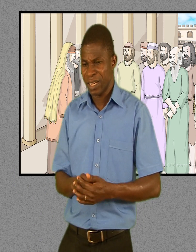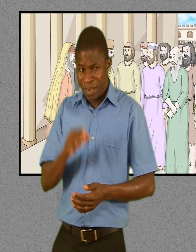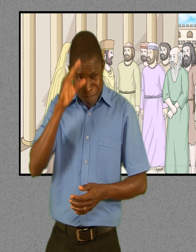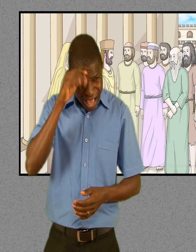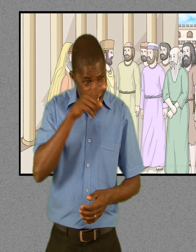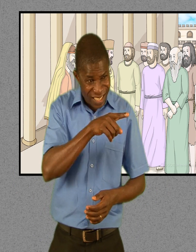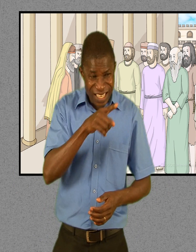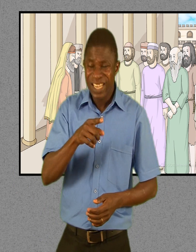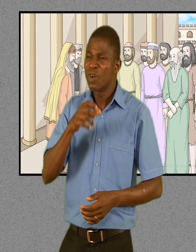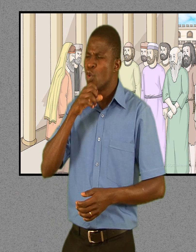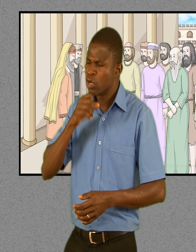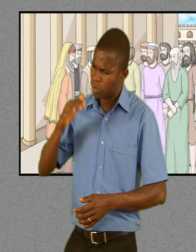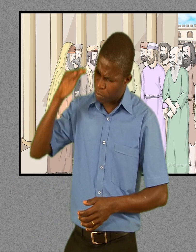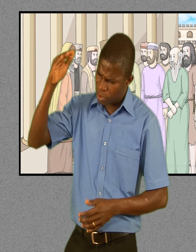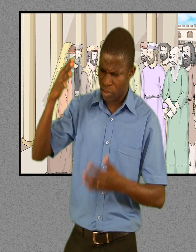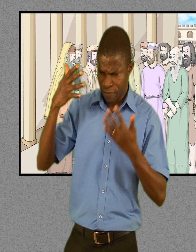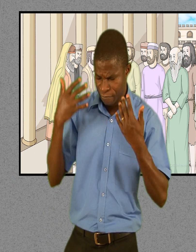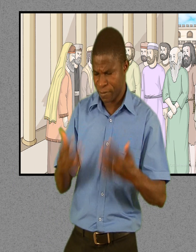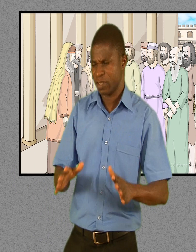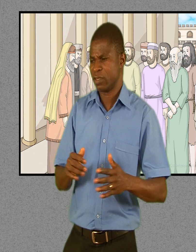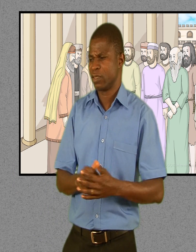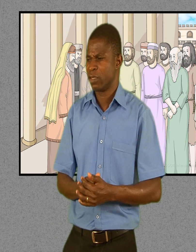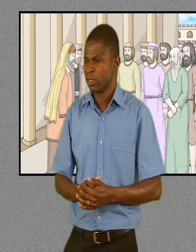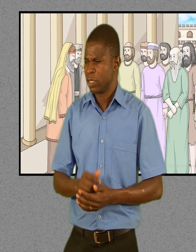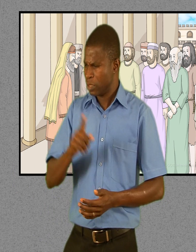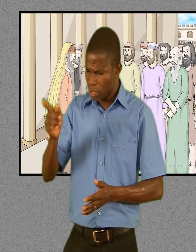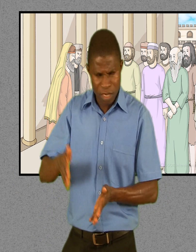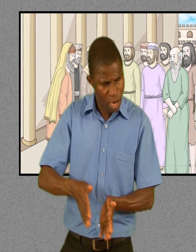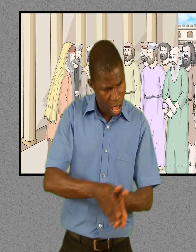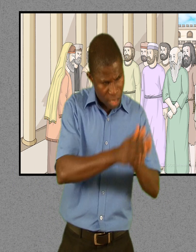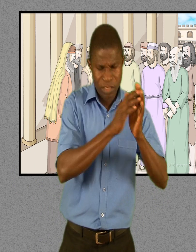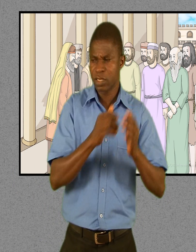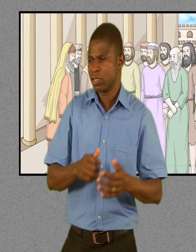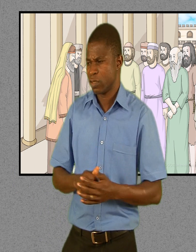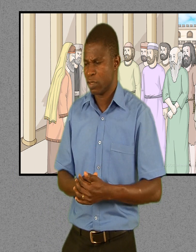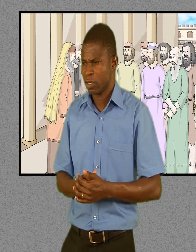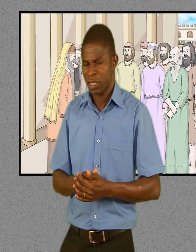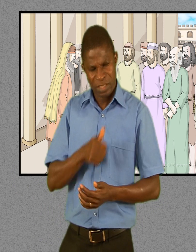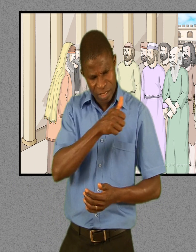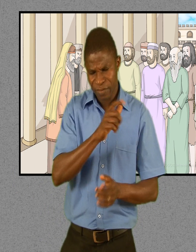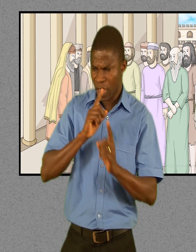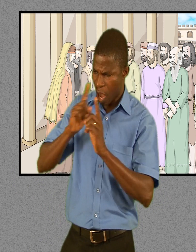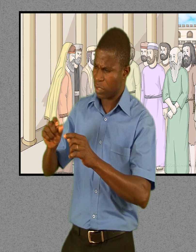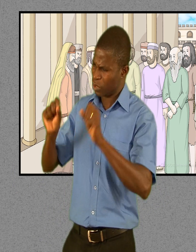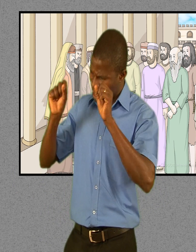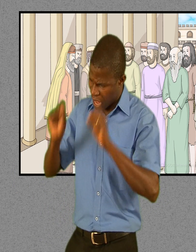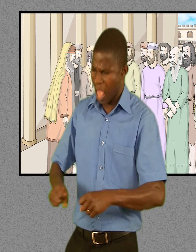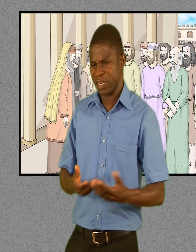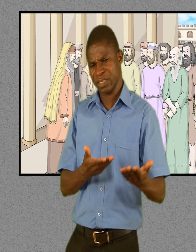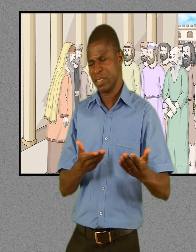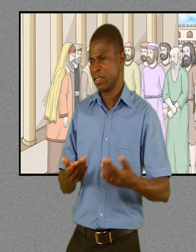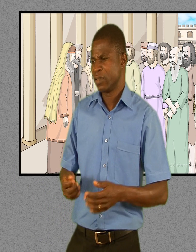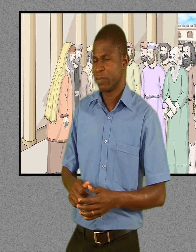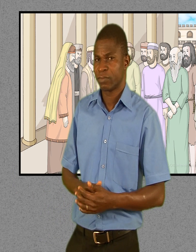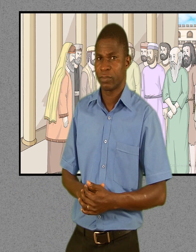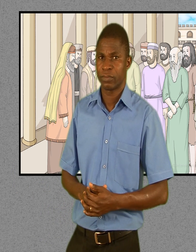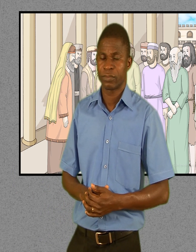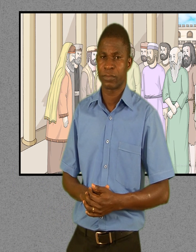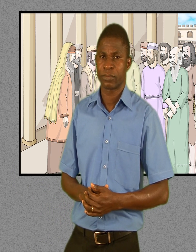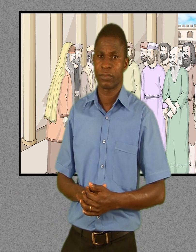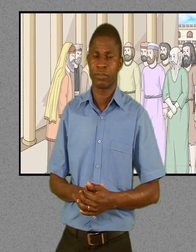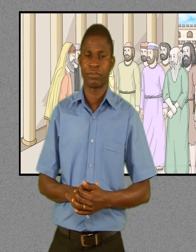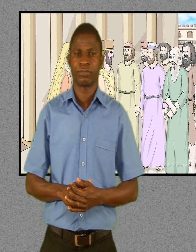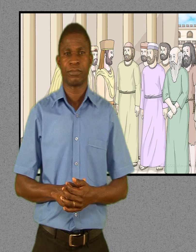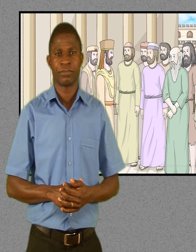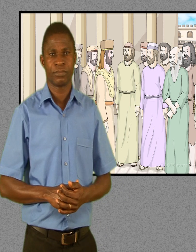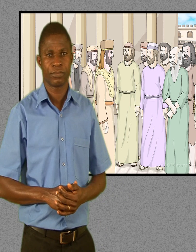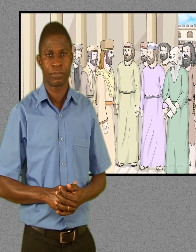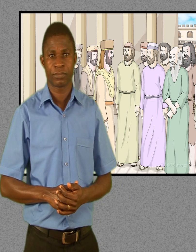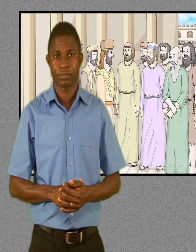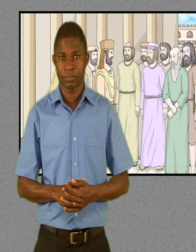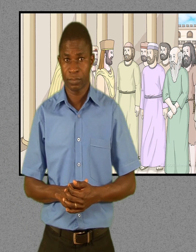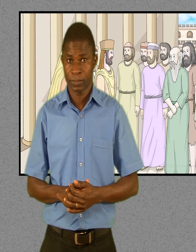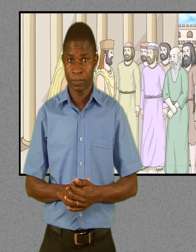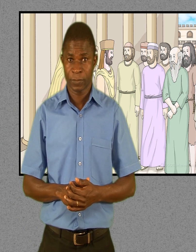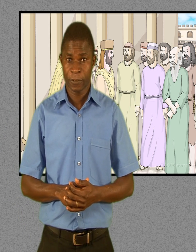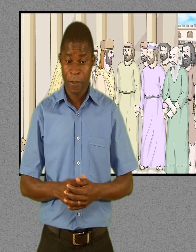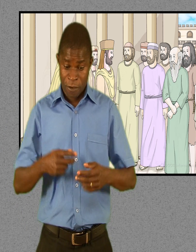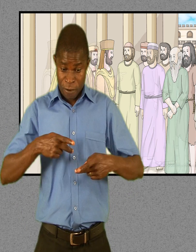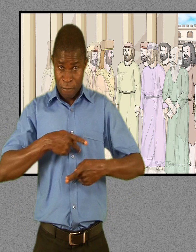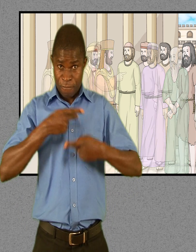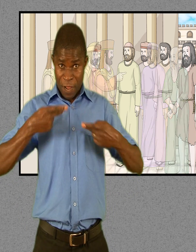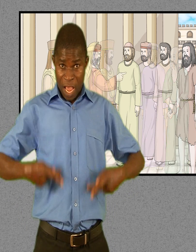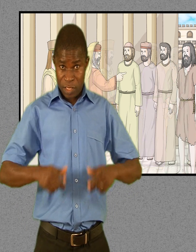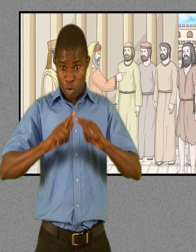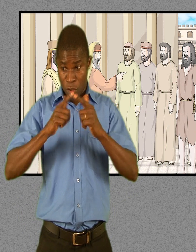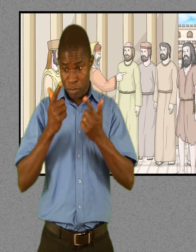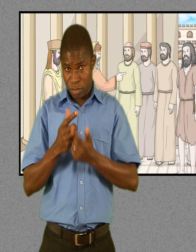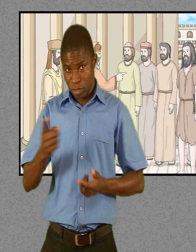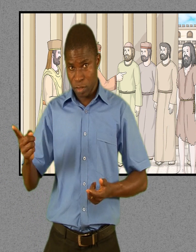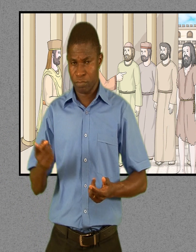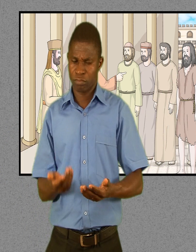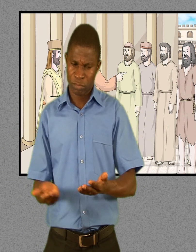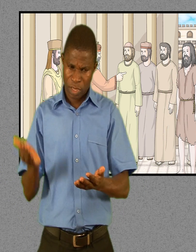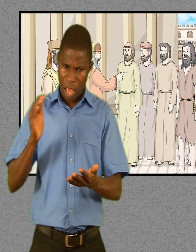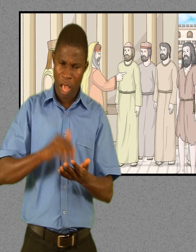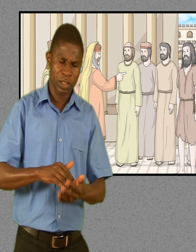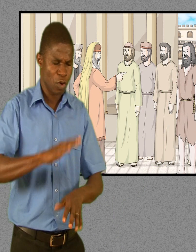That was why his parents said, “He is old enough. Ask him.”